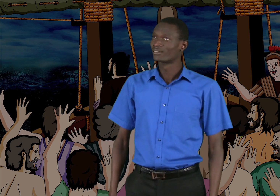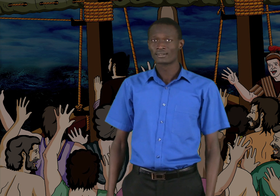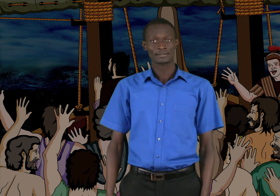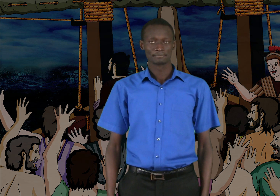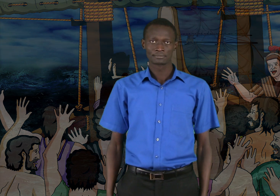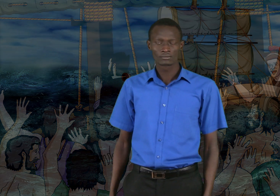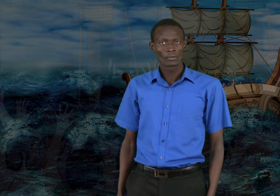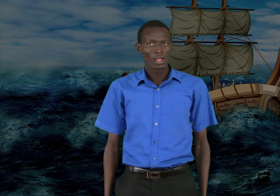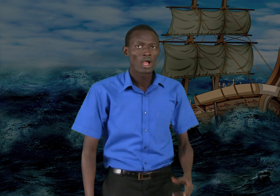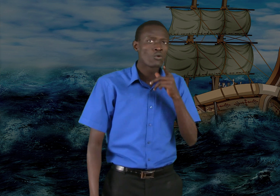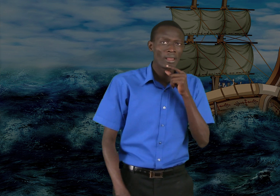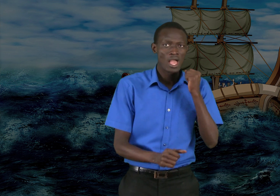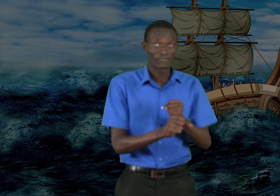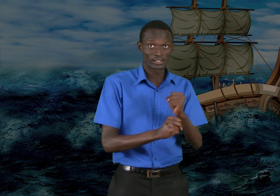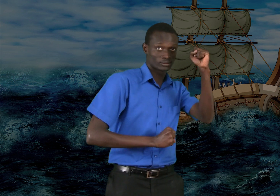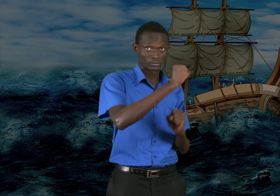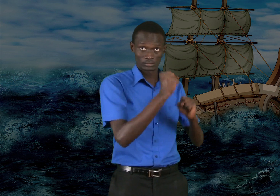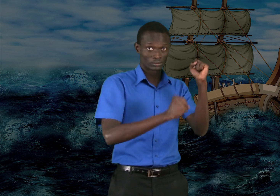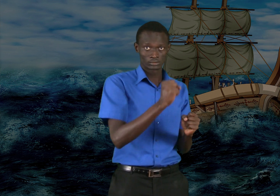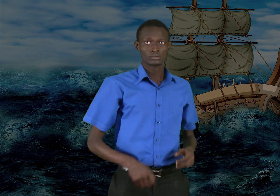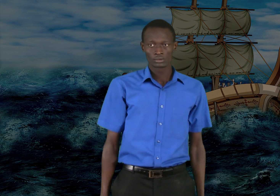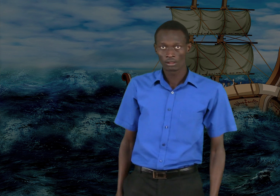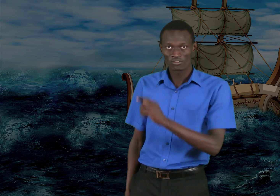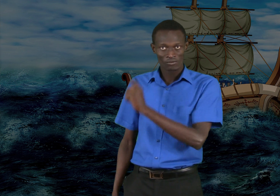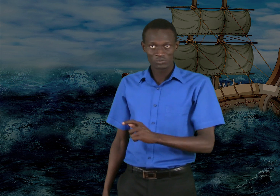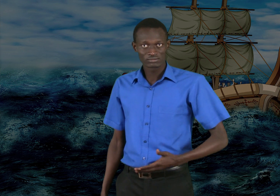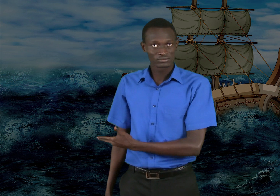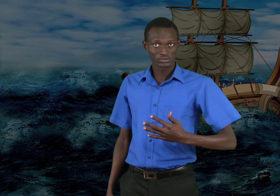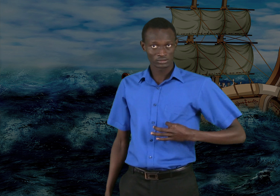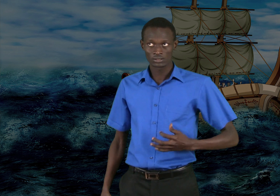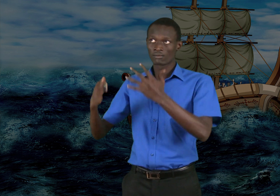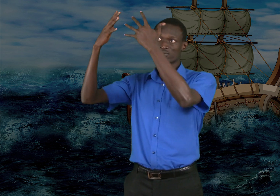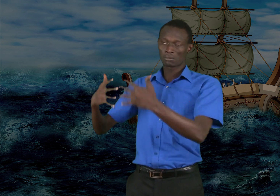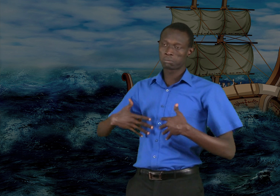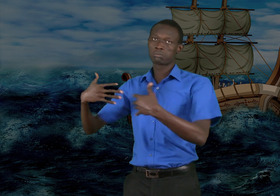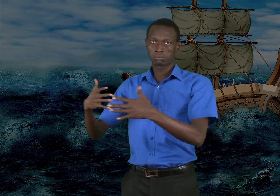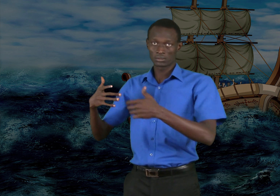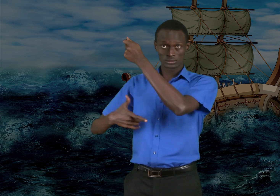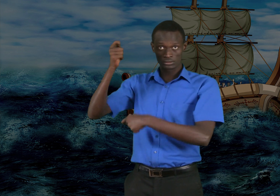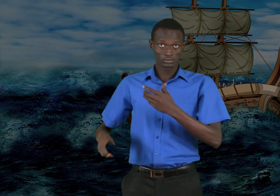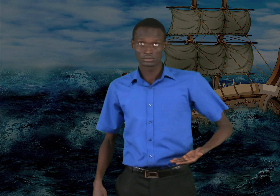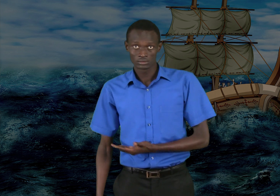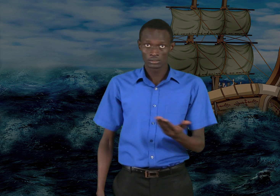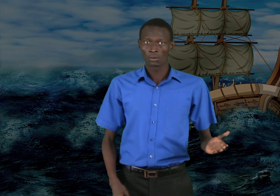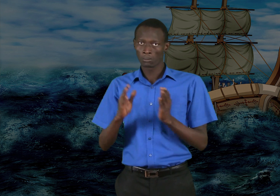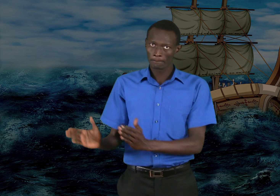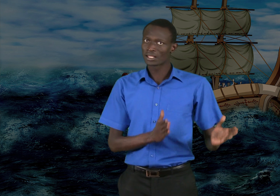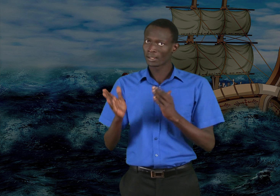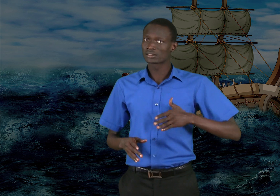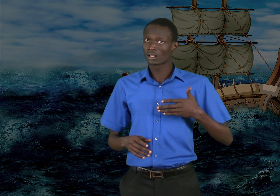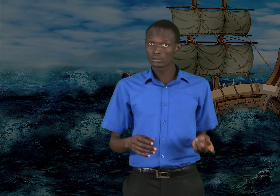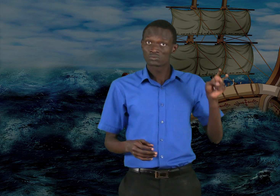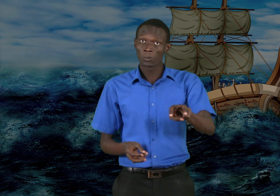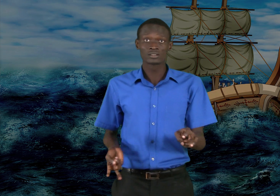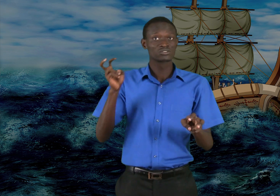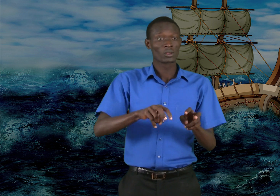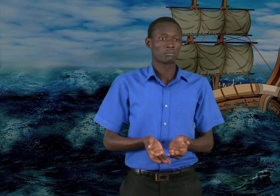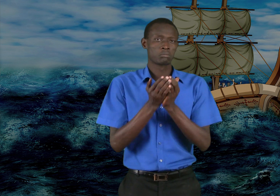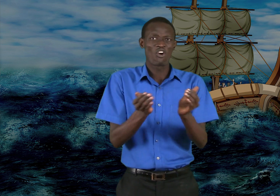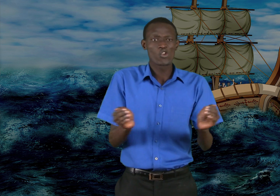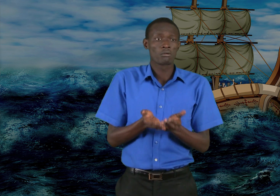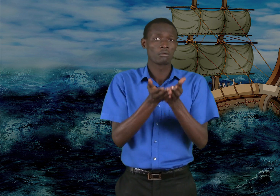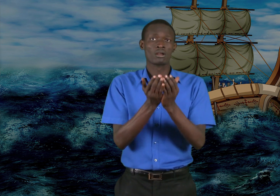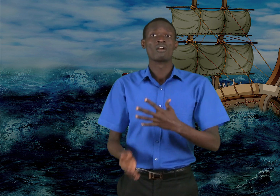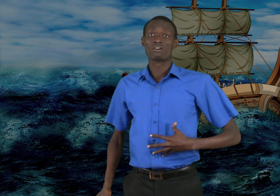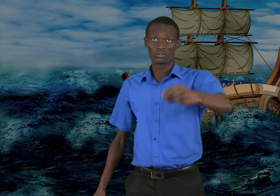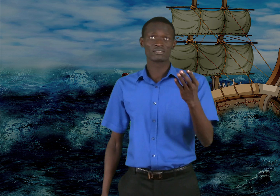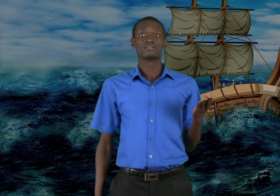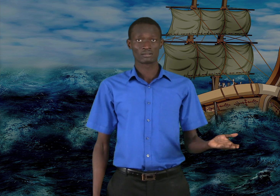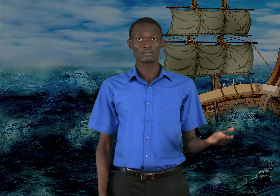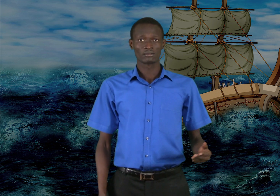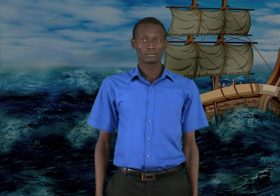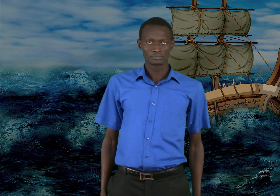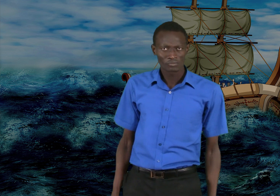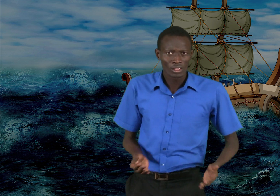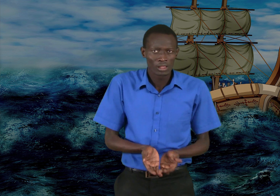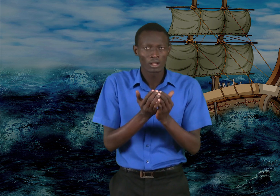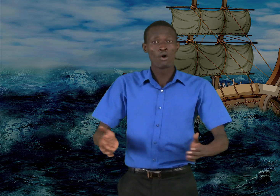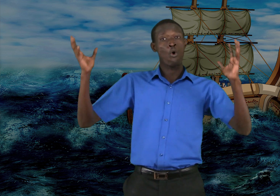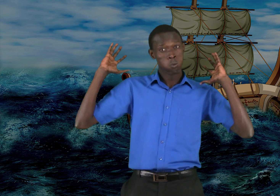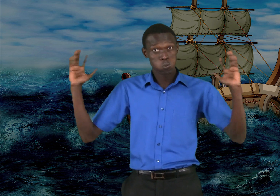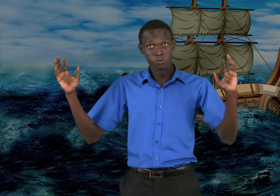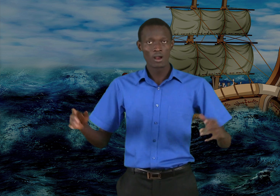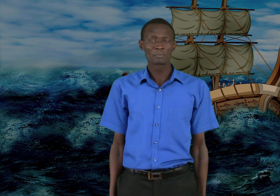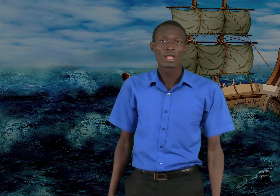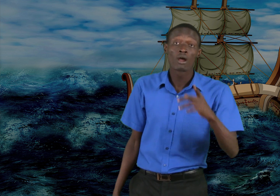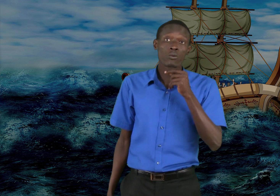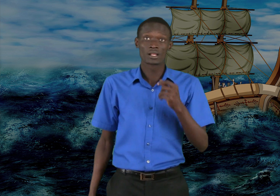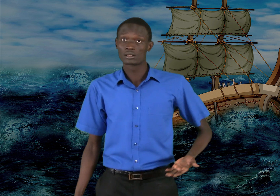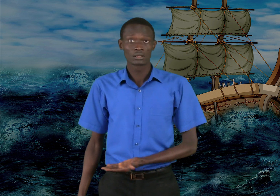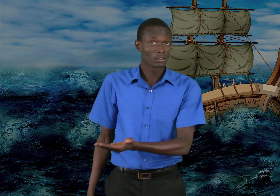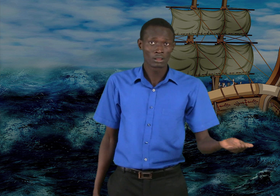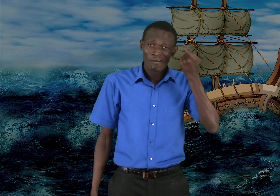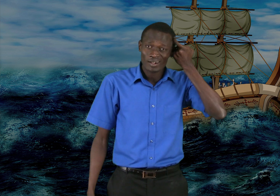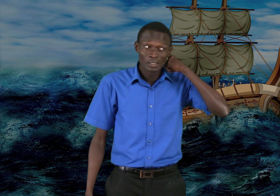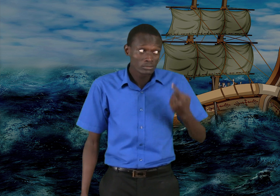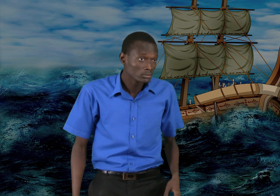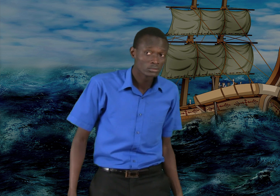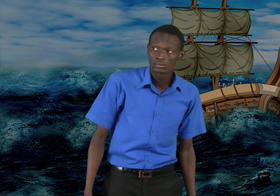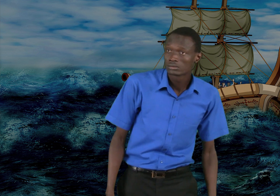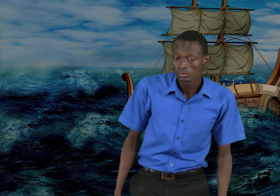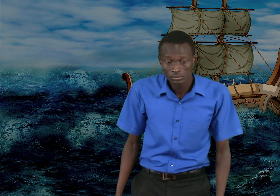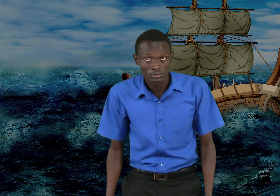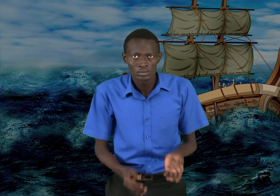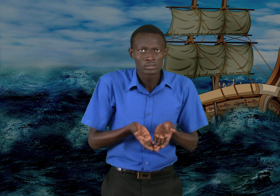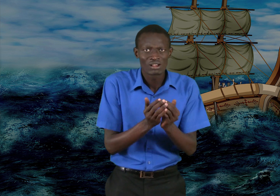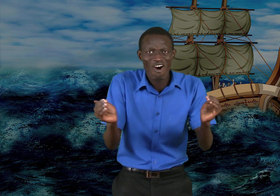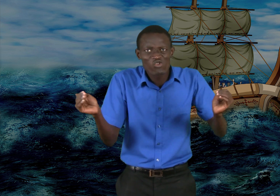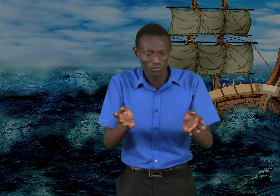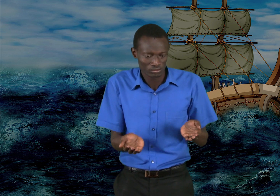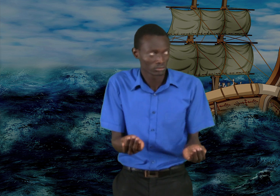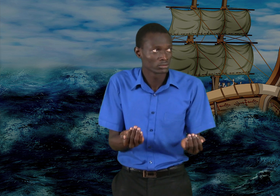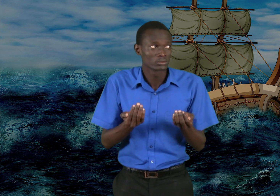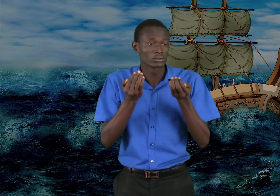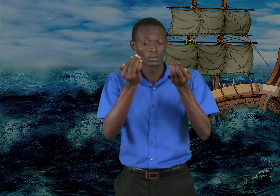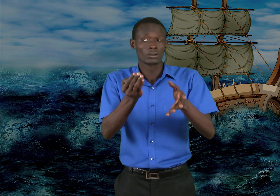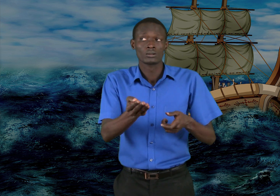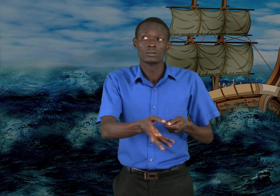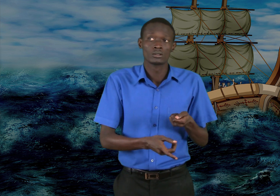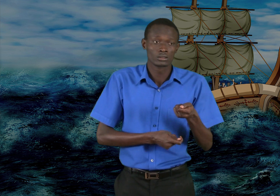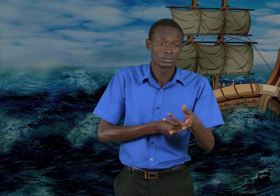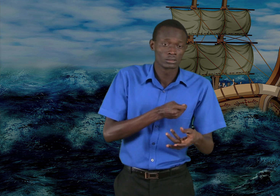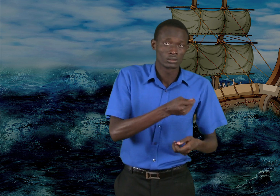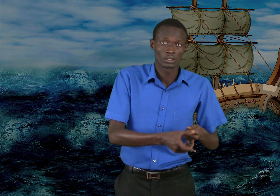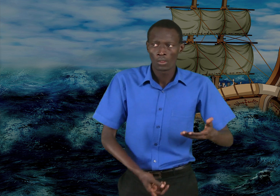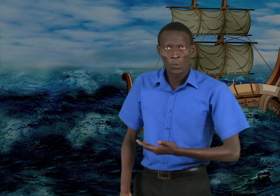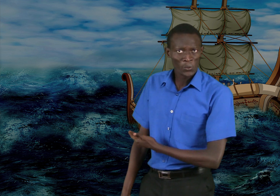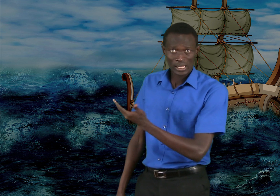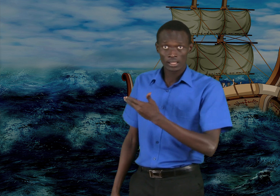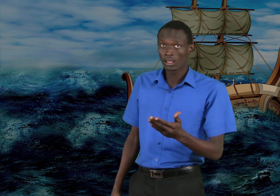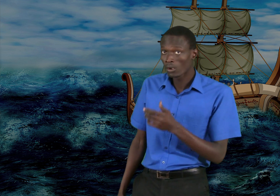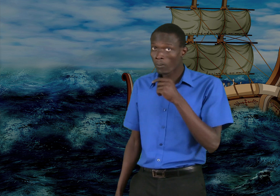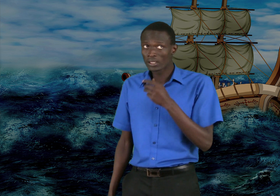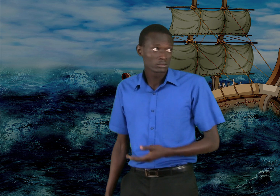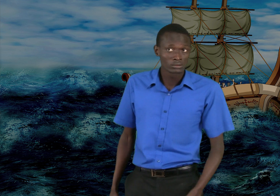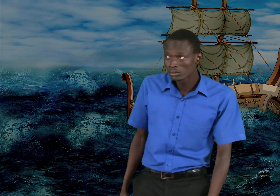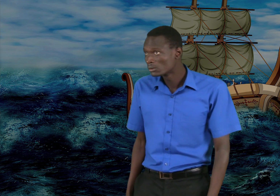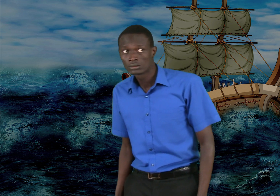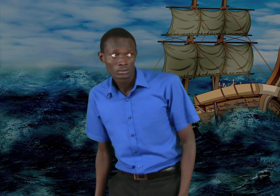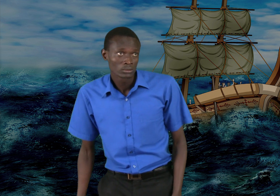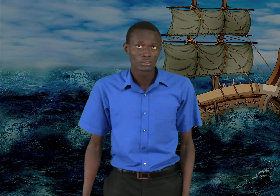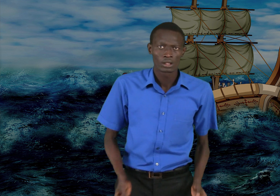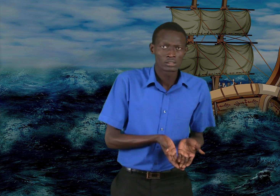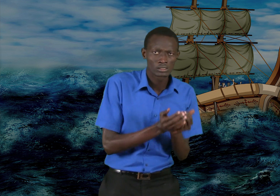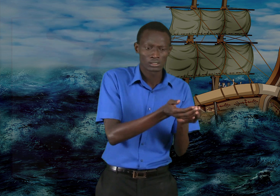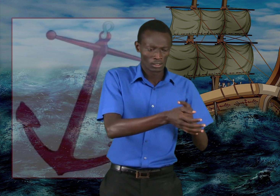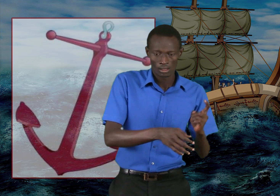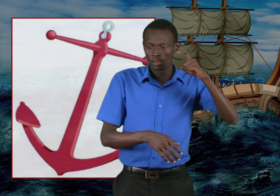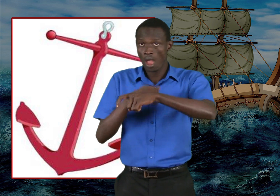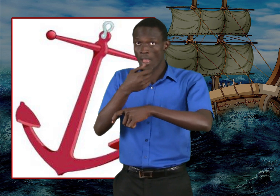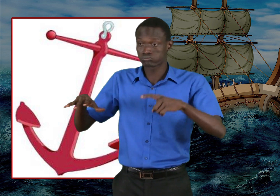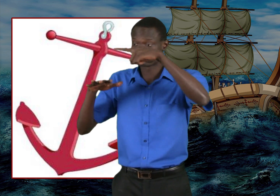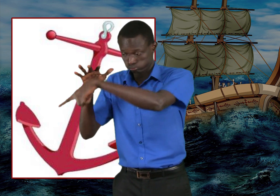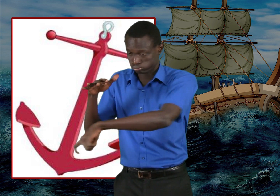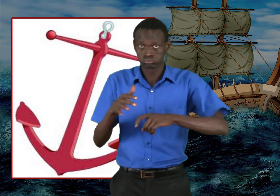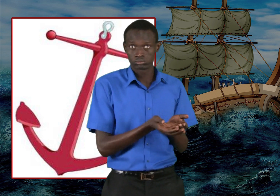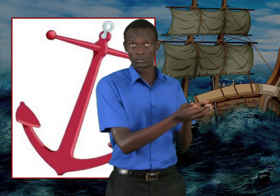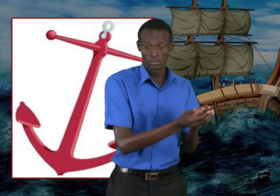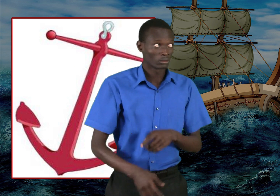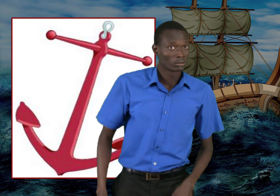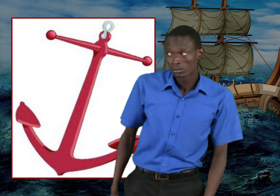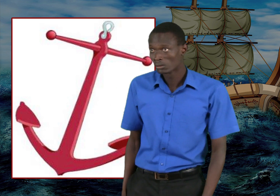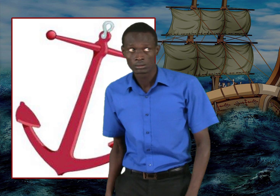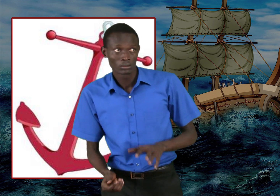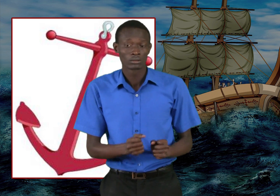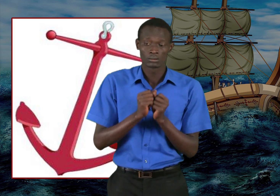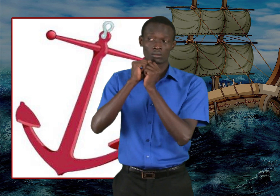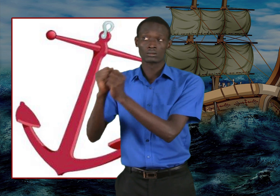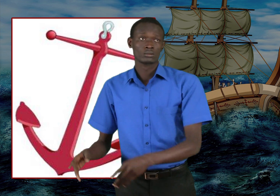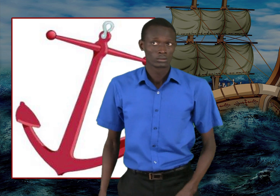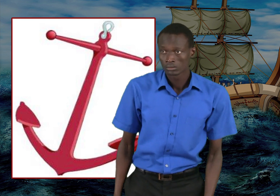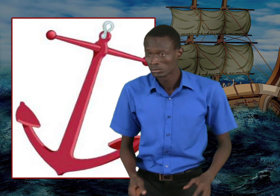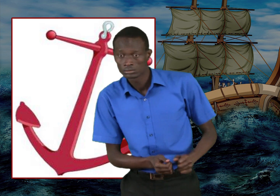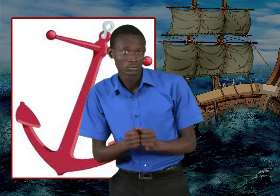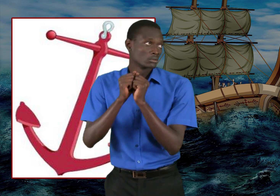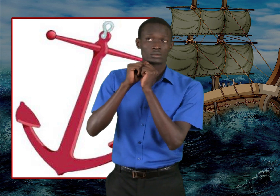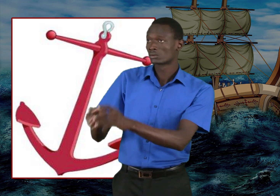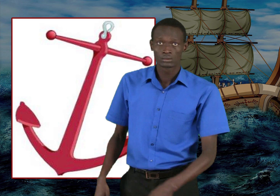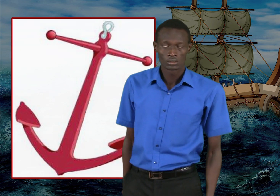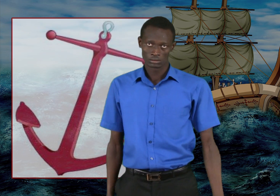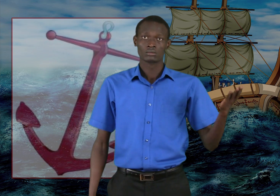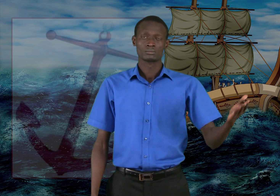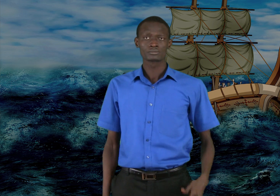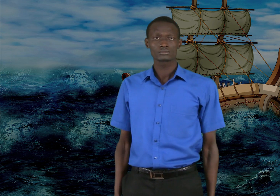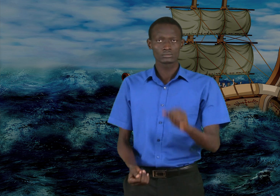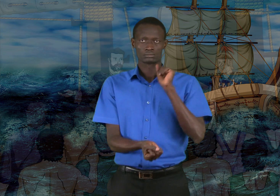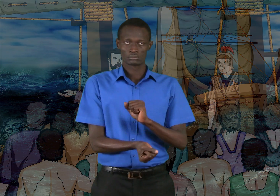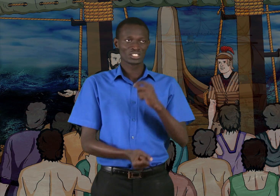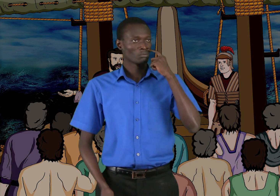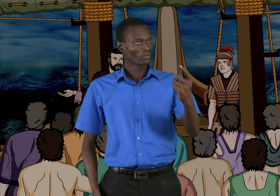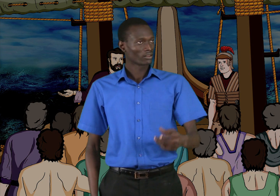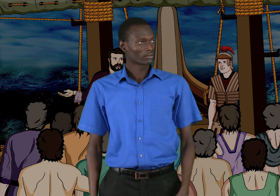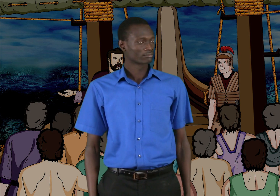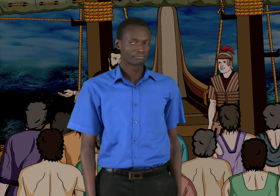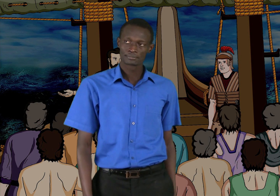Meanwhile, the sailors attempted to escape from the ship. Pretending to lower anchors from the bow, they let the lifeboat down into the sea.